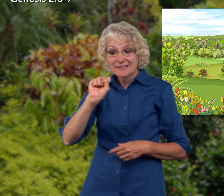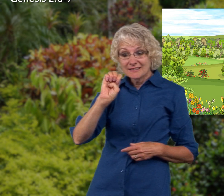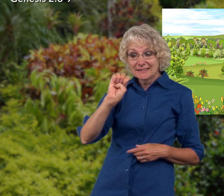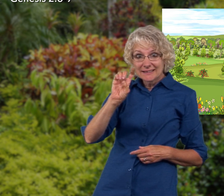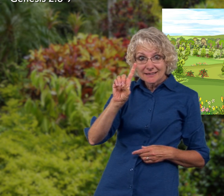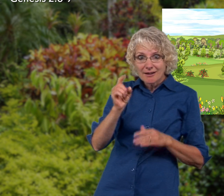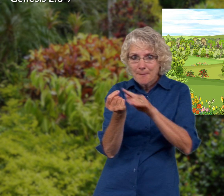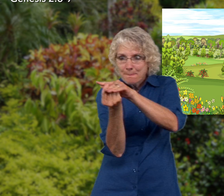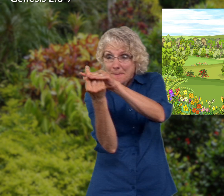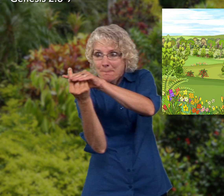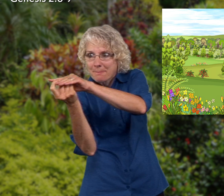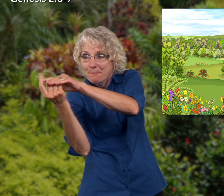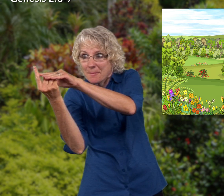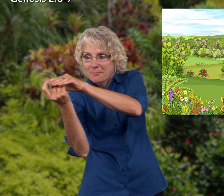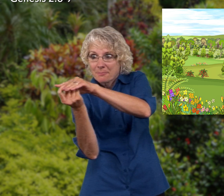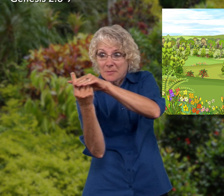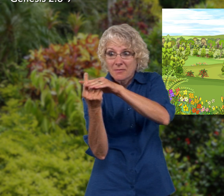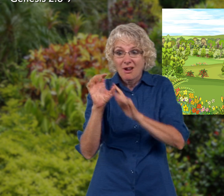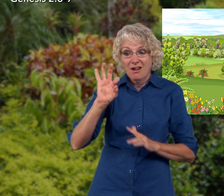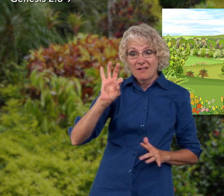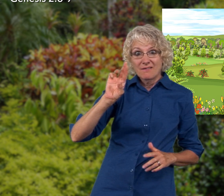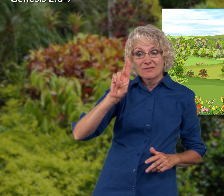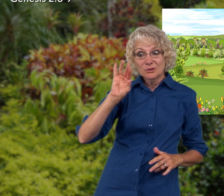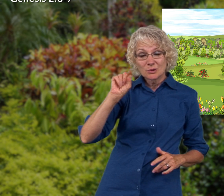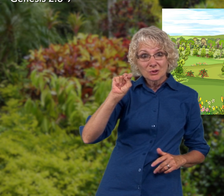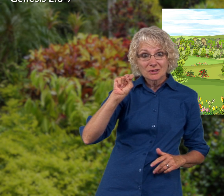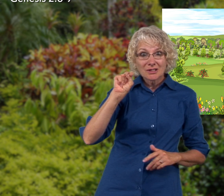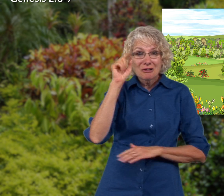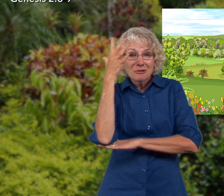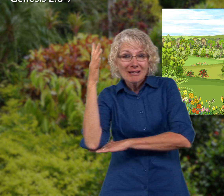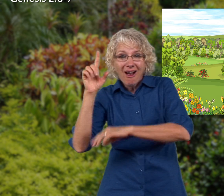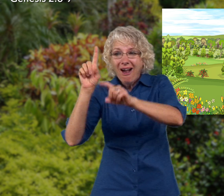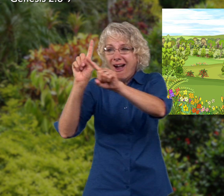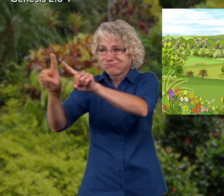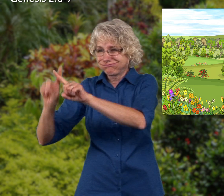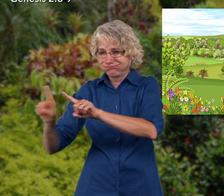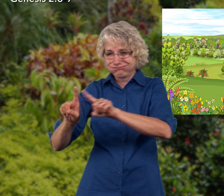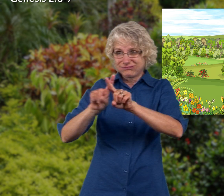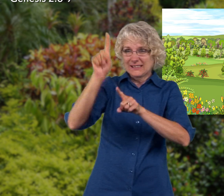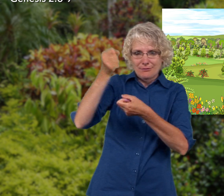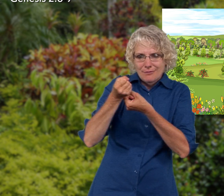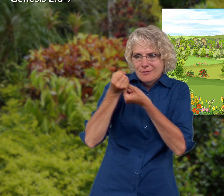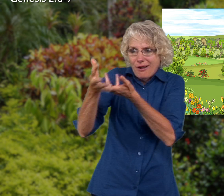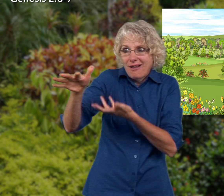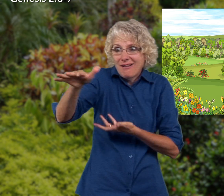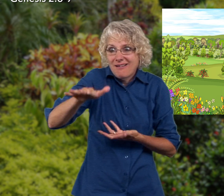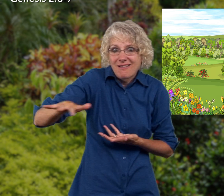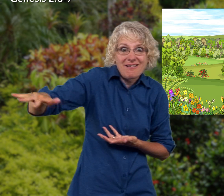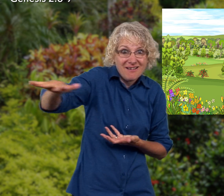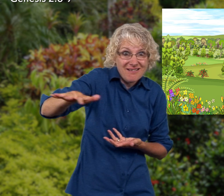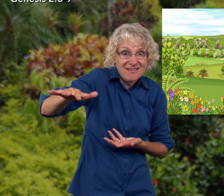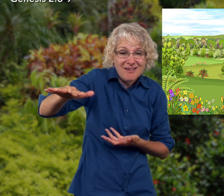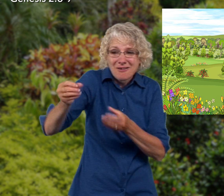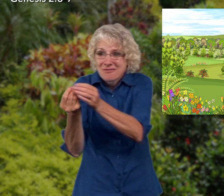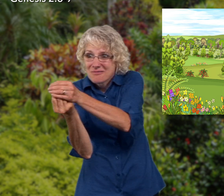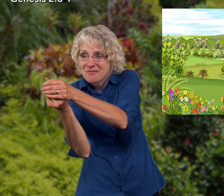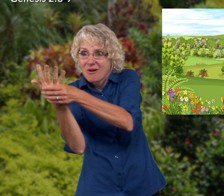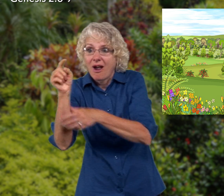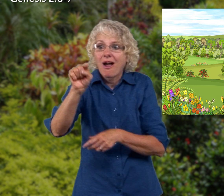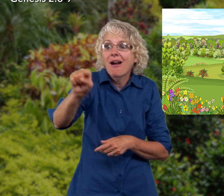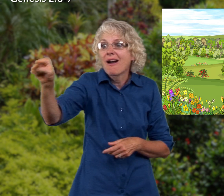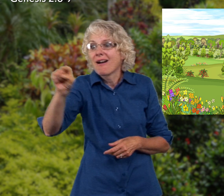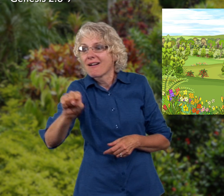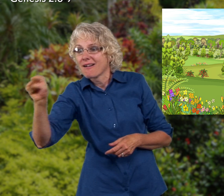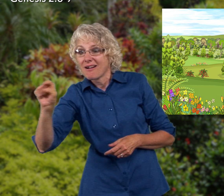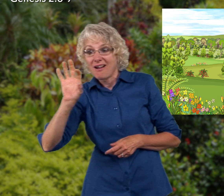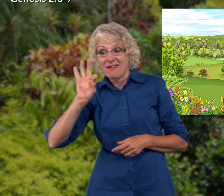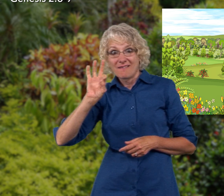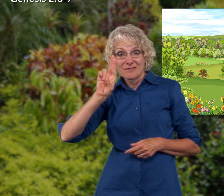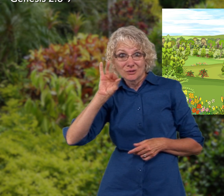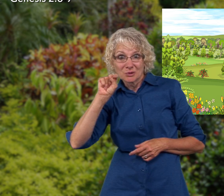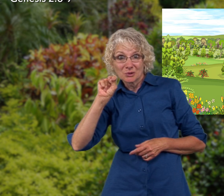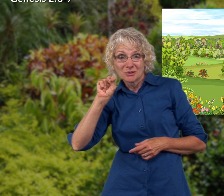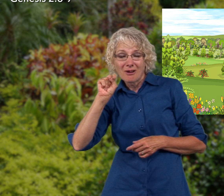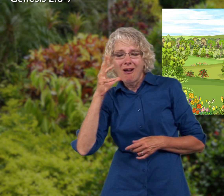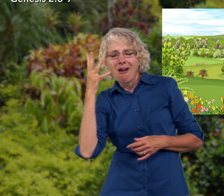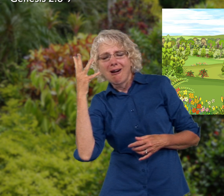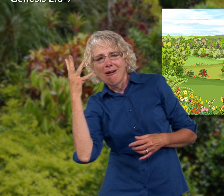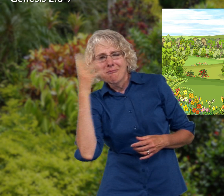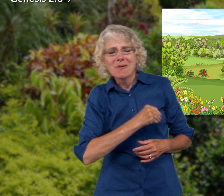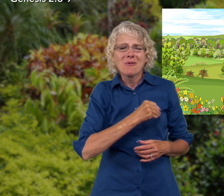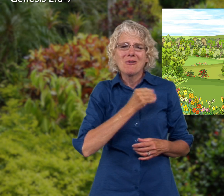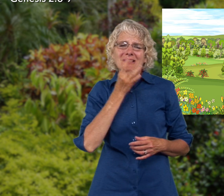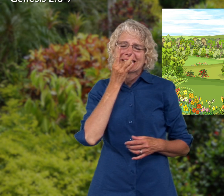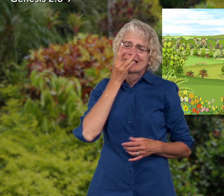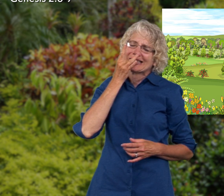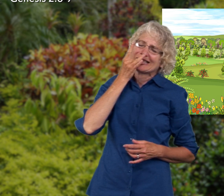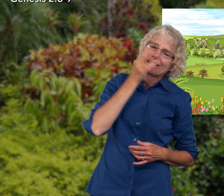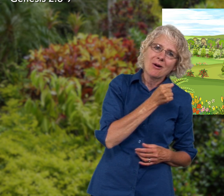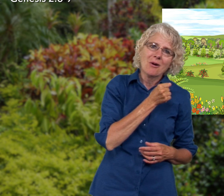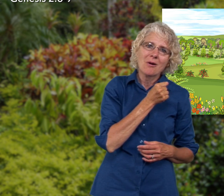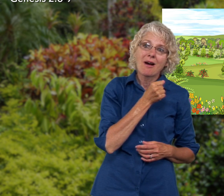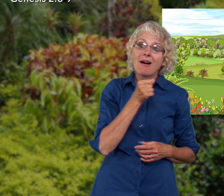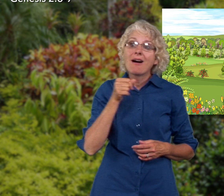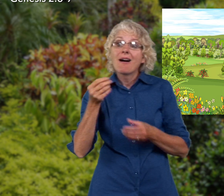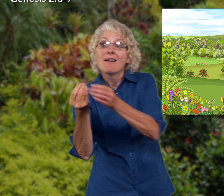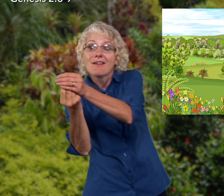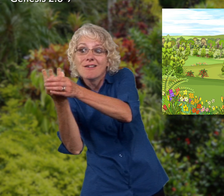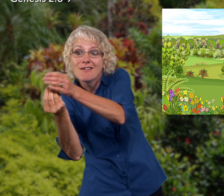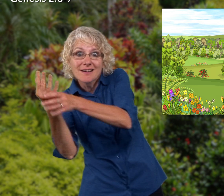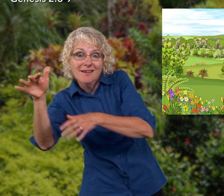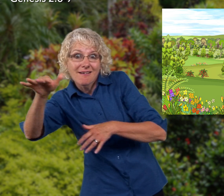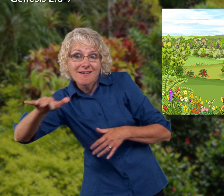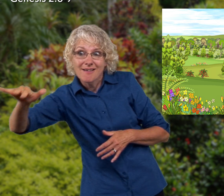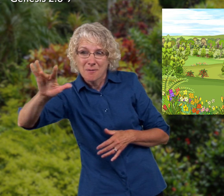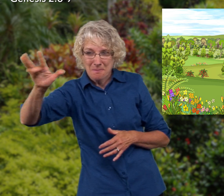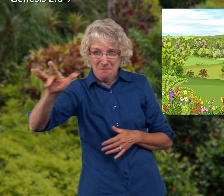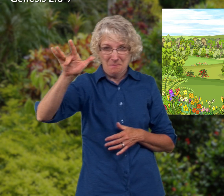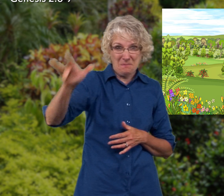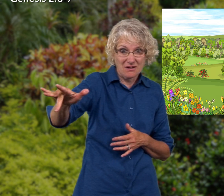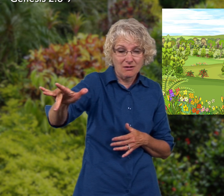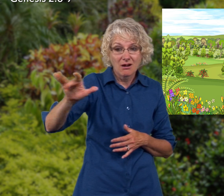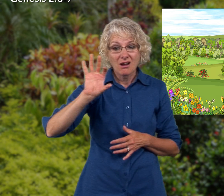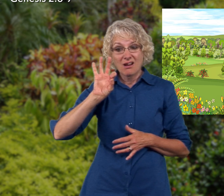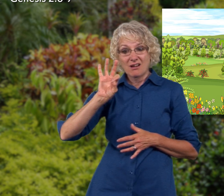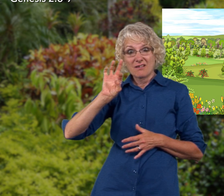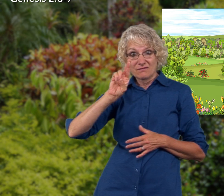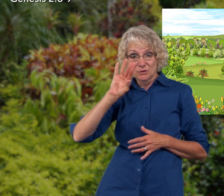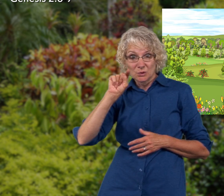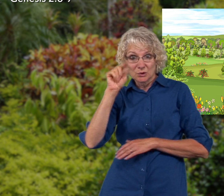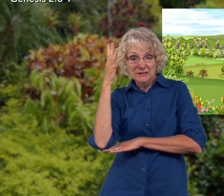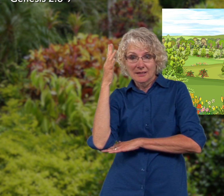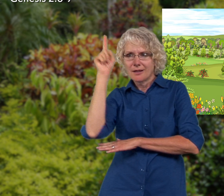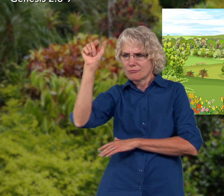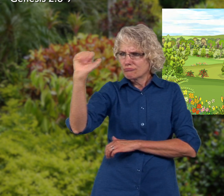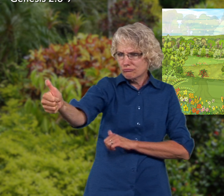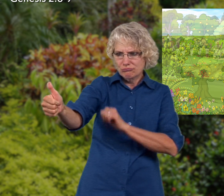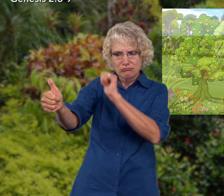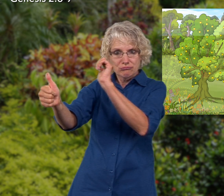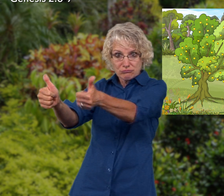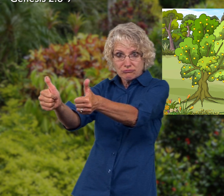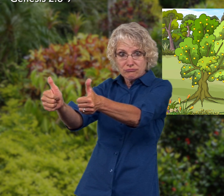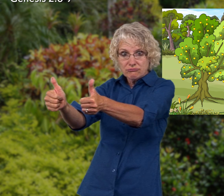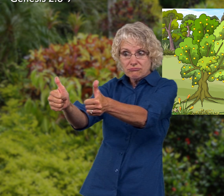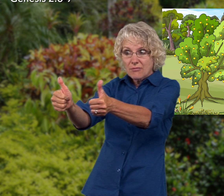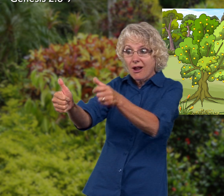Out of the ground the LORD God gave growth to every tree that is pleasing to the eye and good for food.